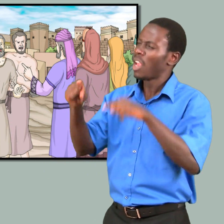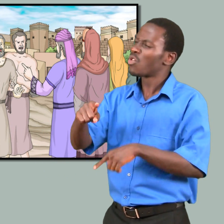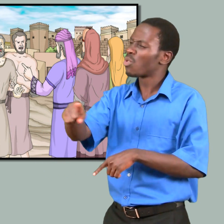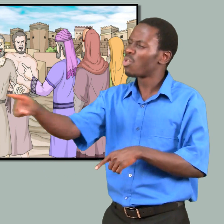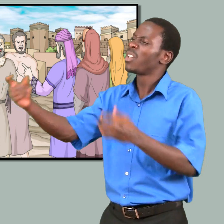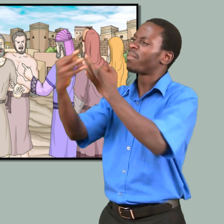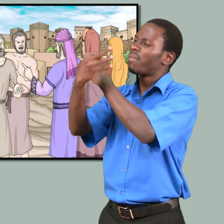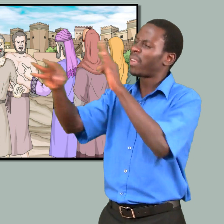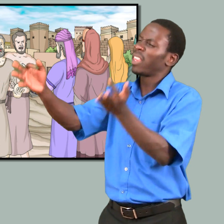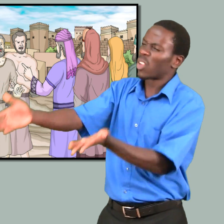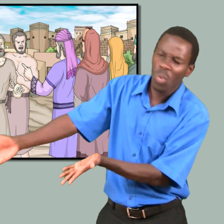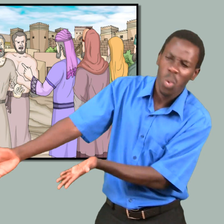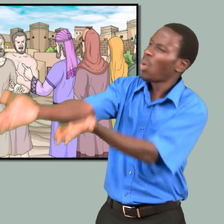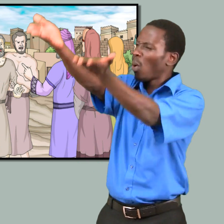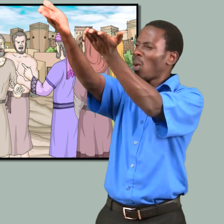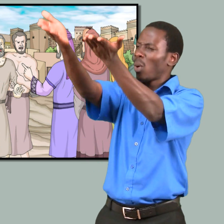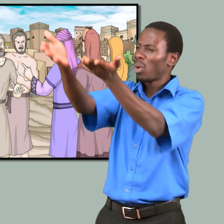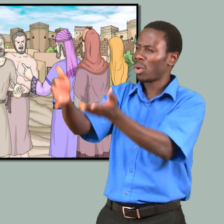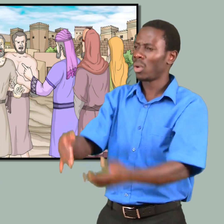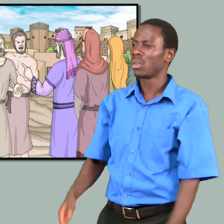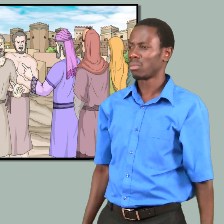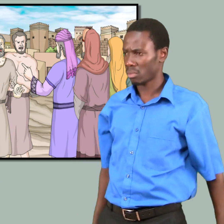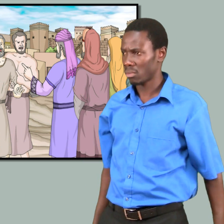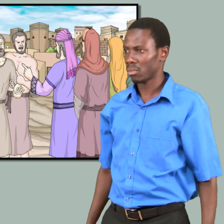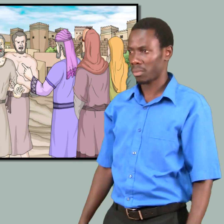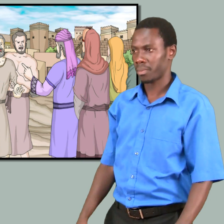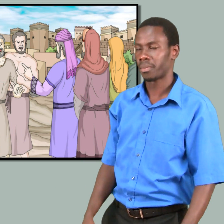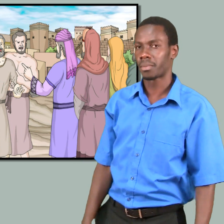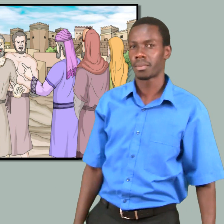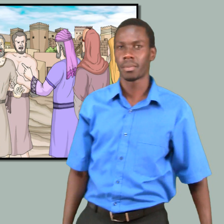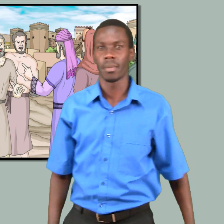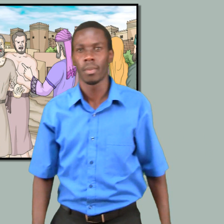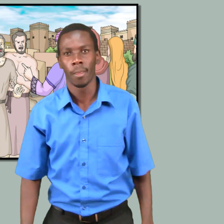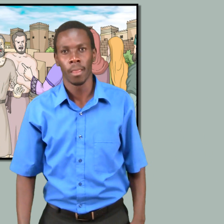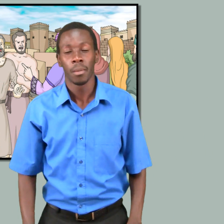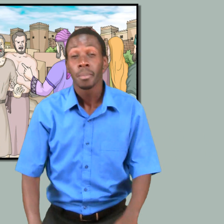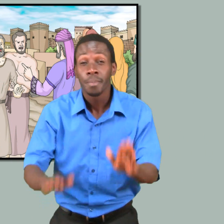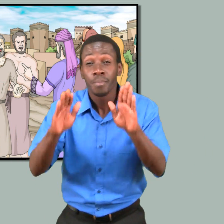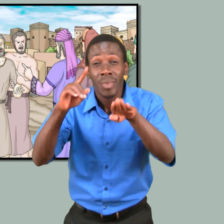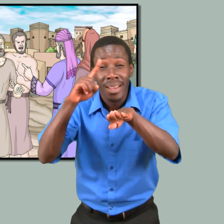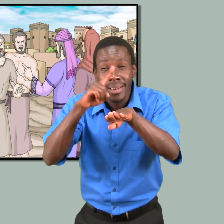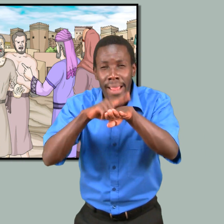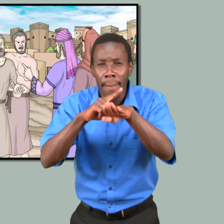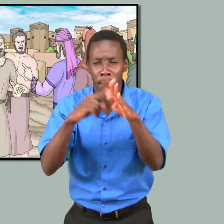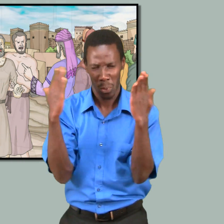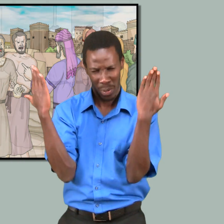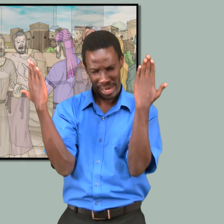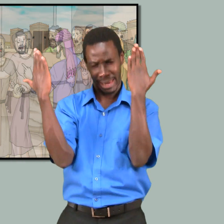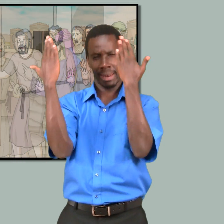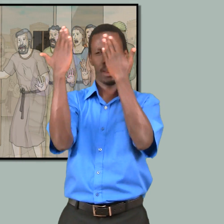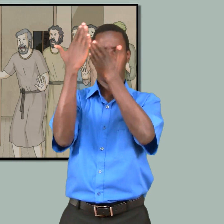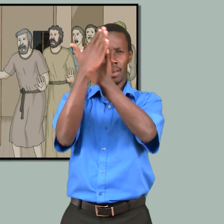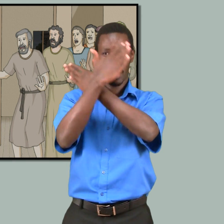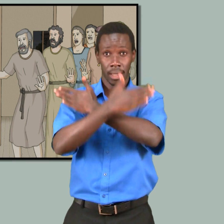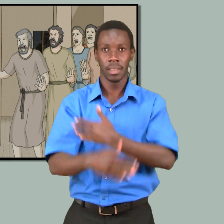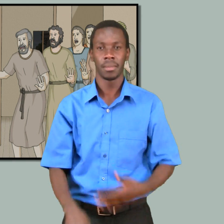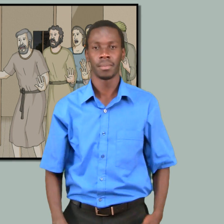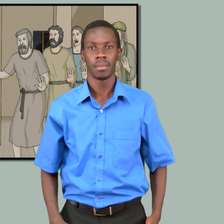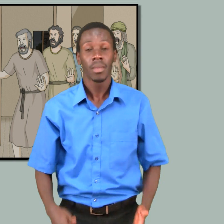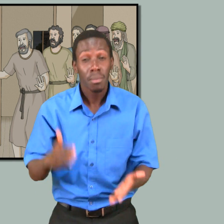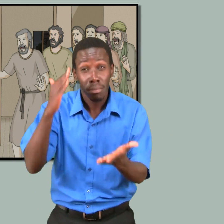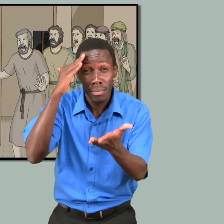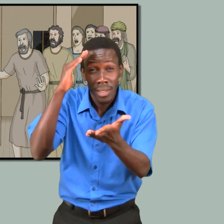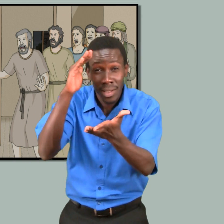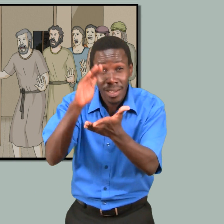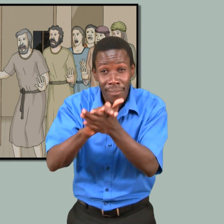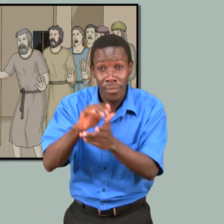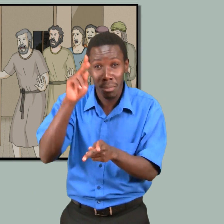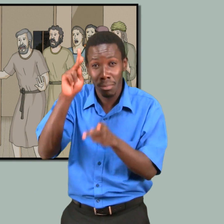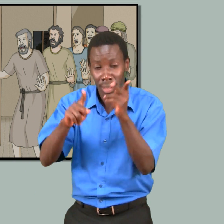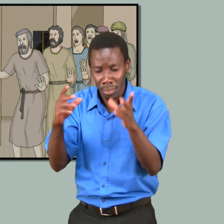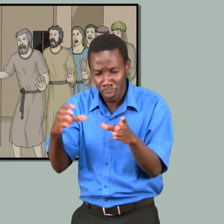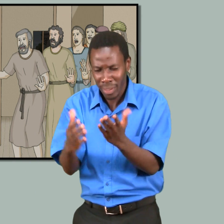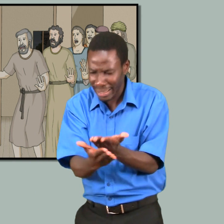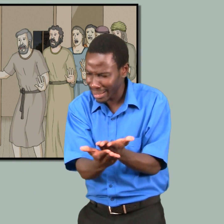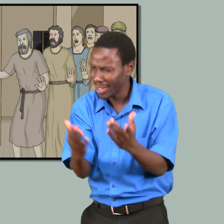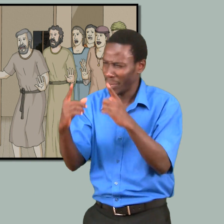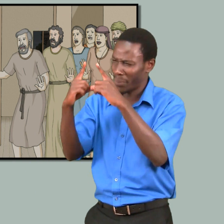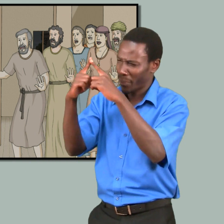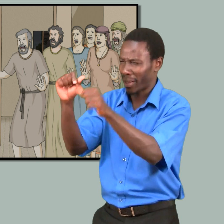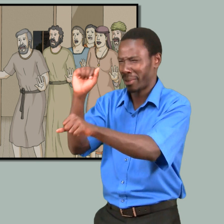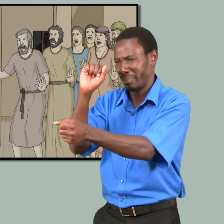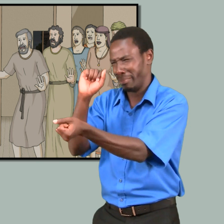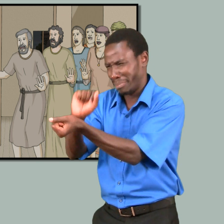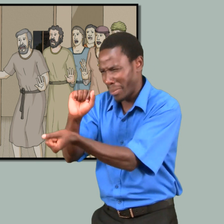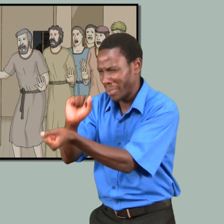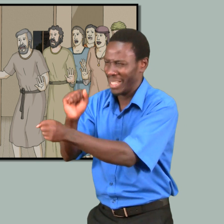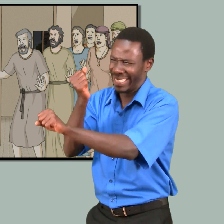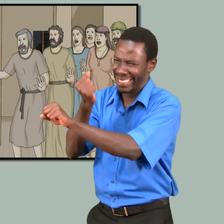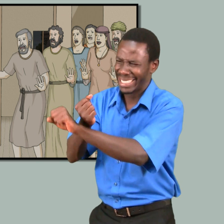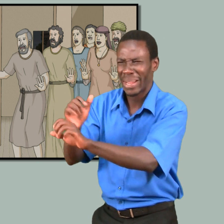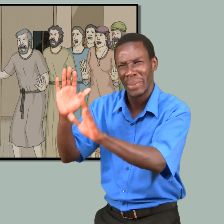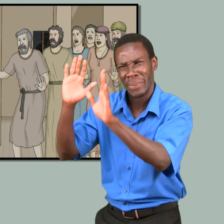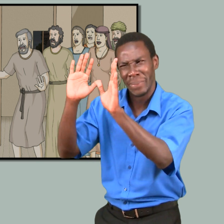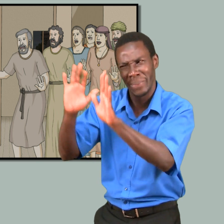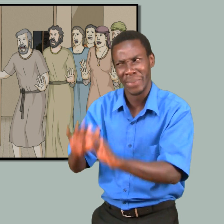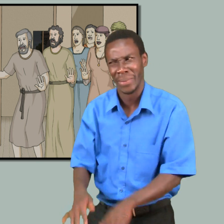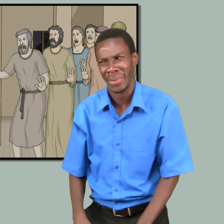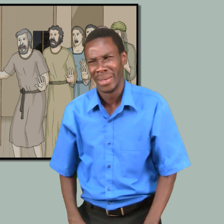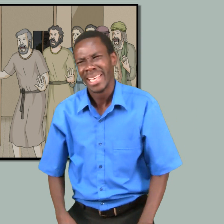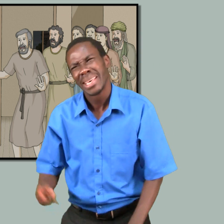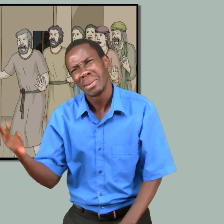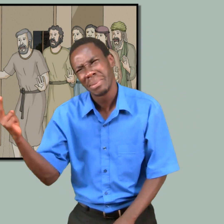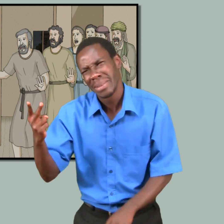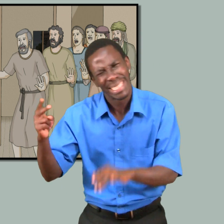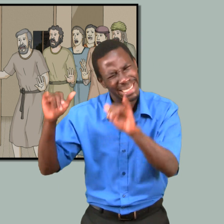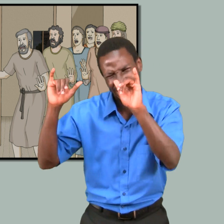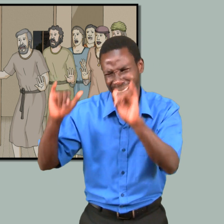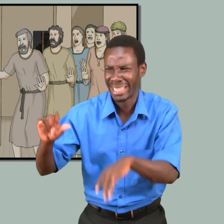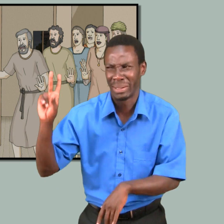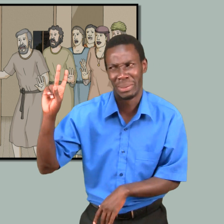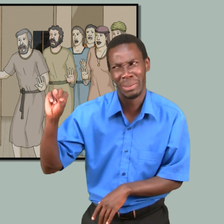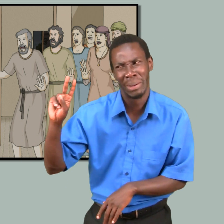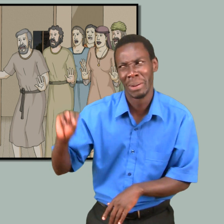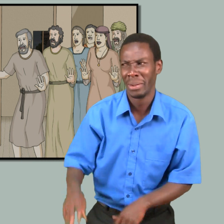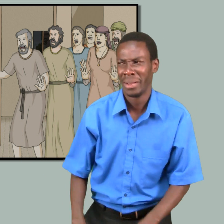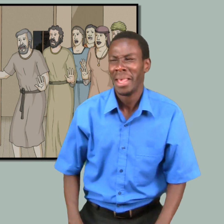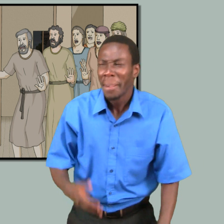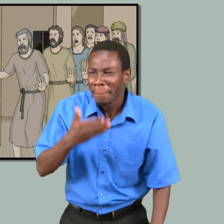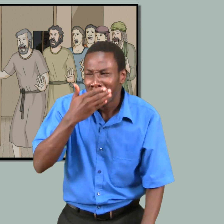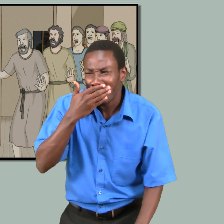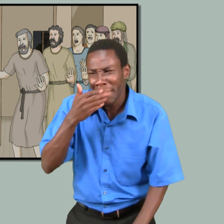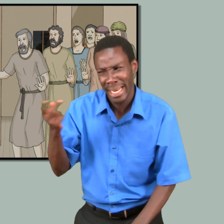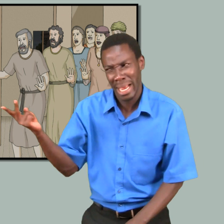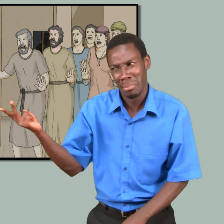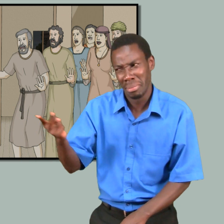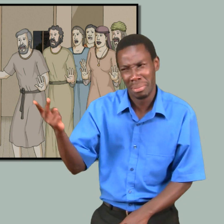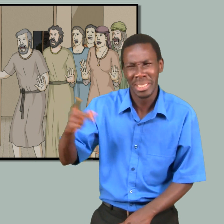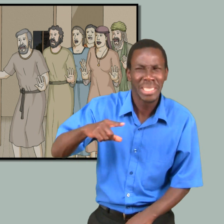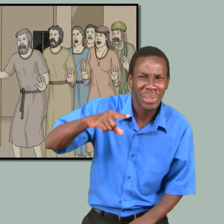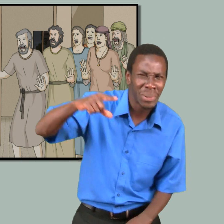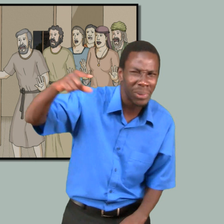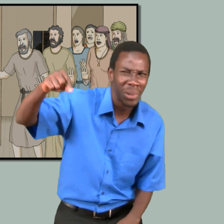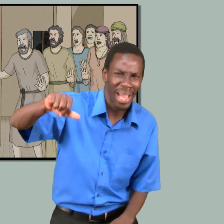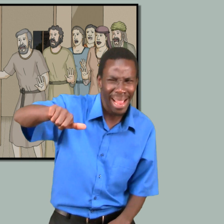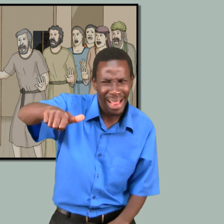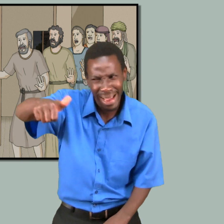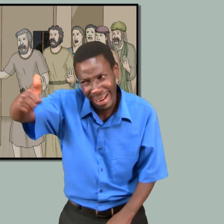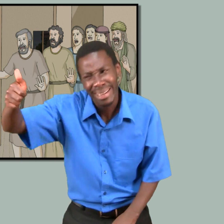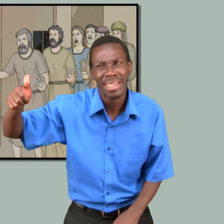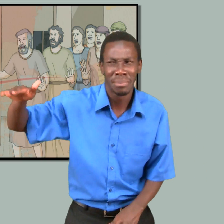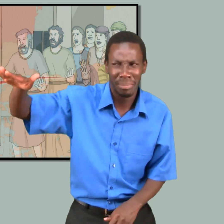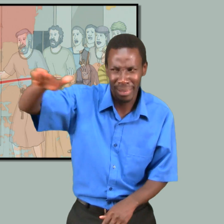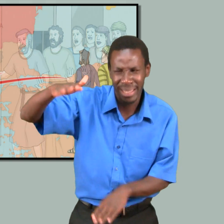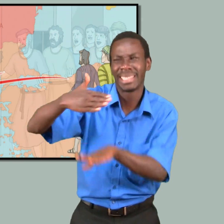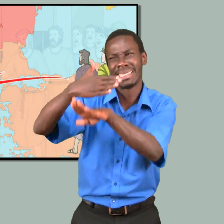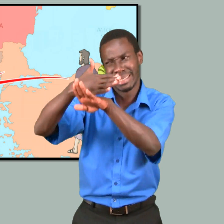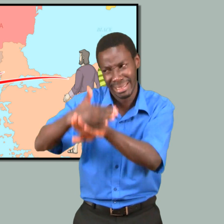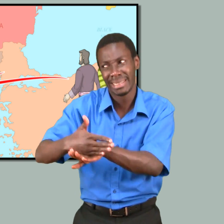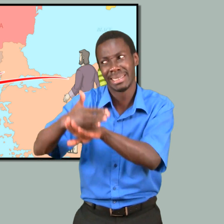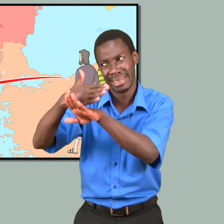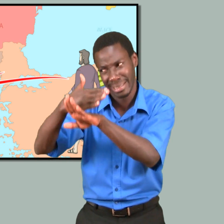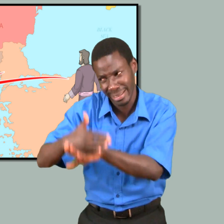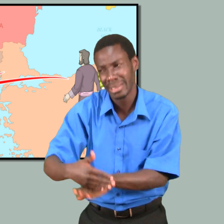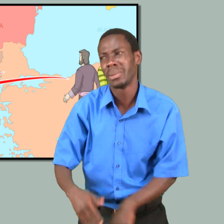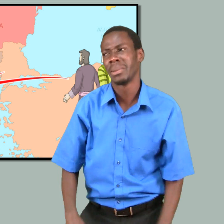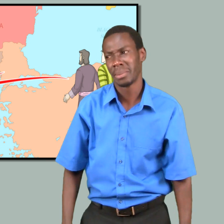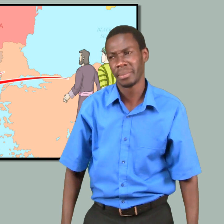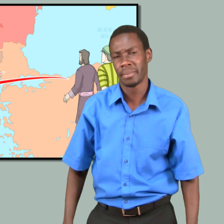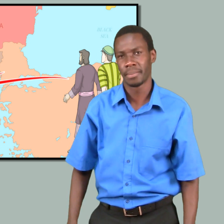And they collected bond from Jason and the others, and then released them.